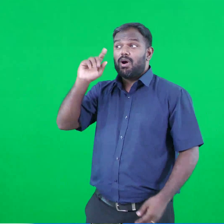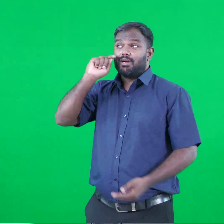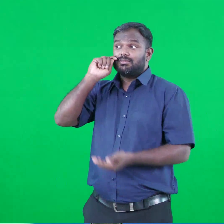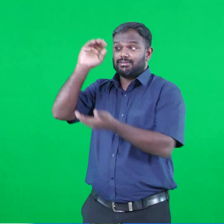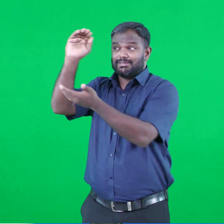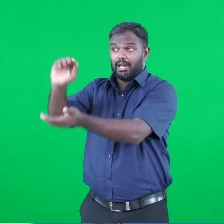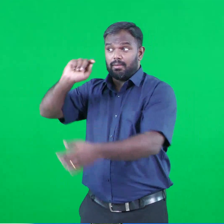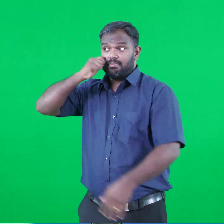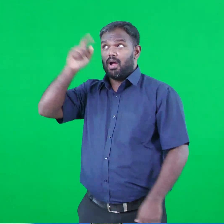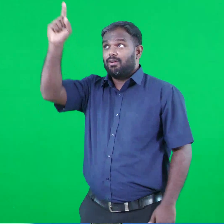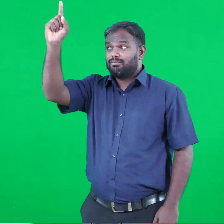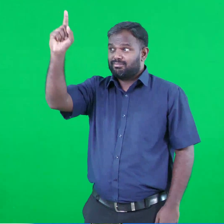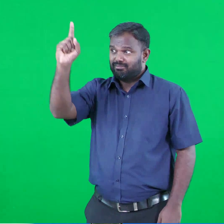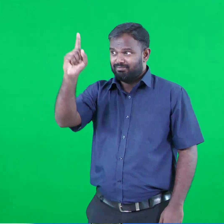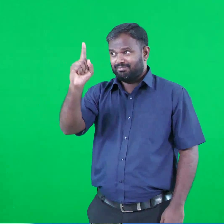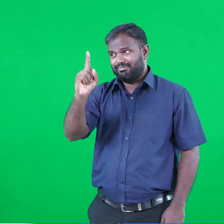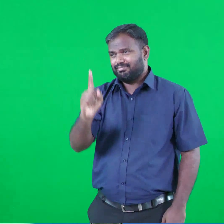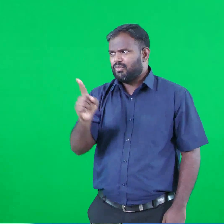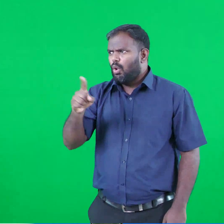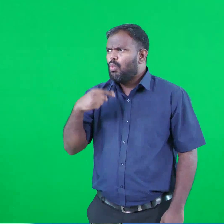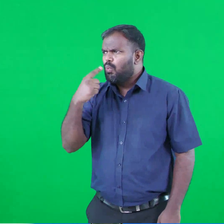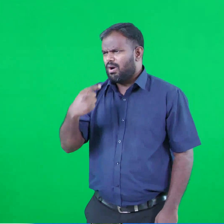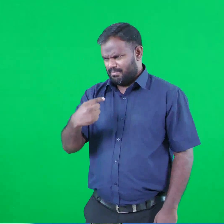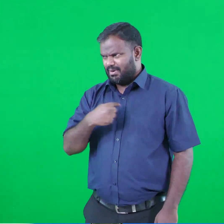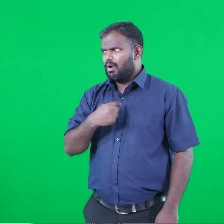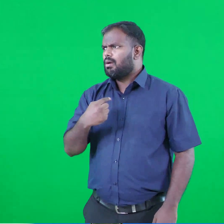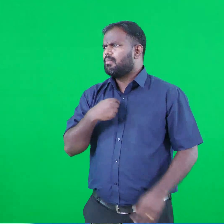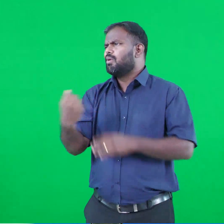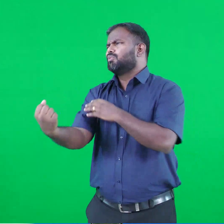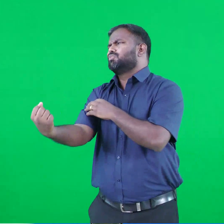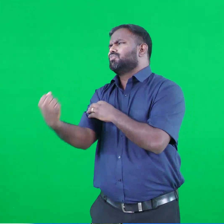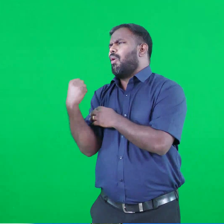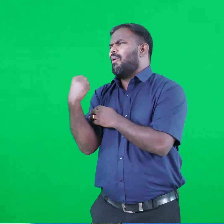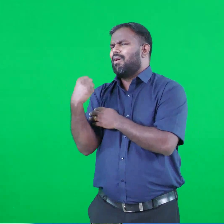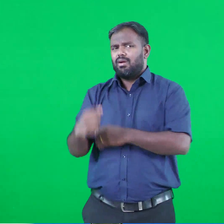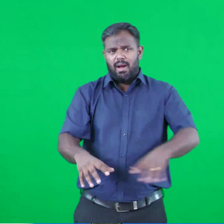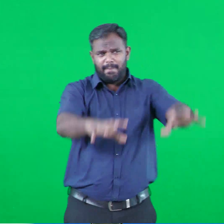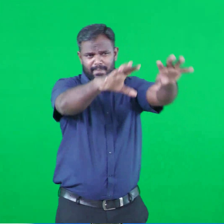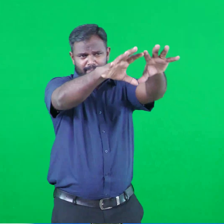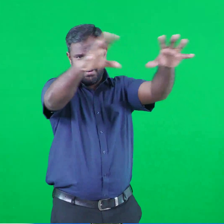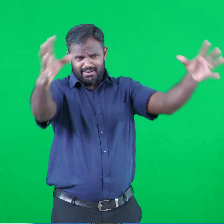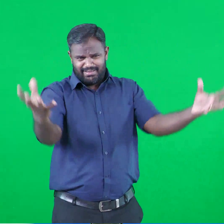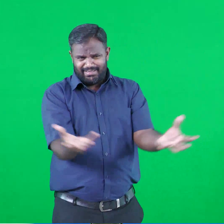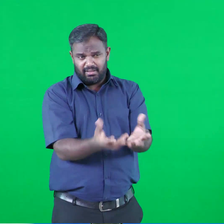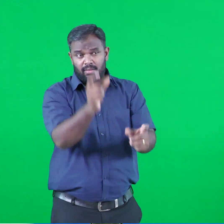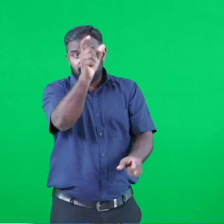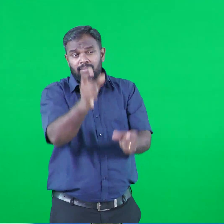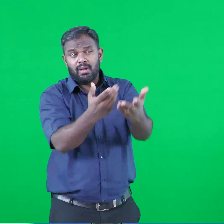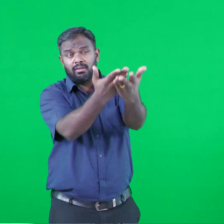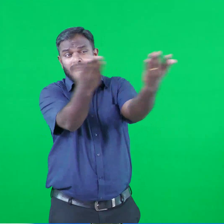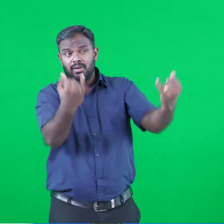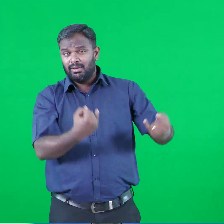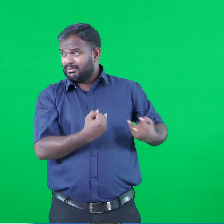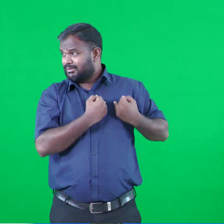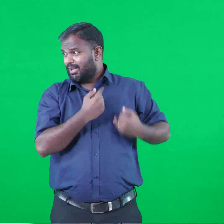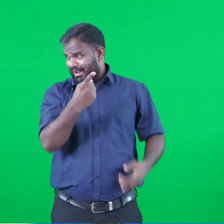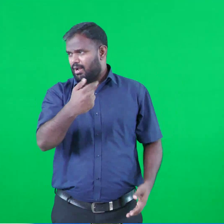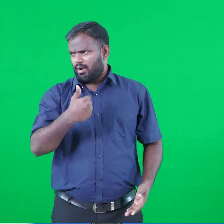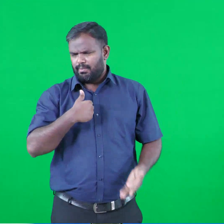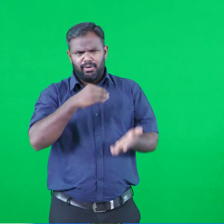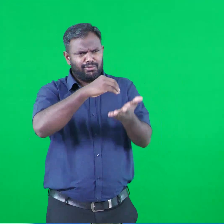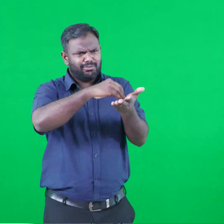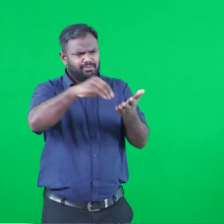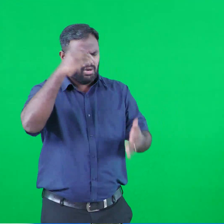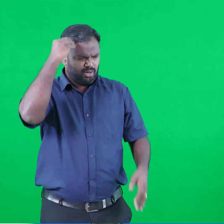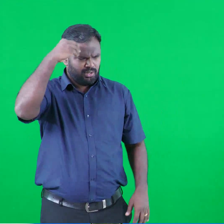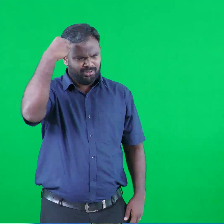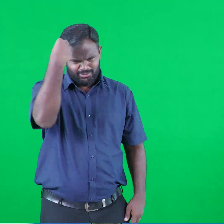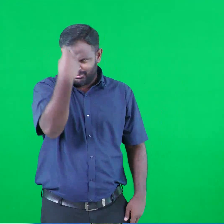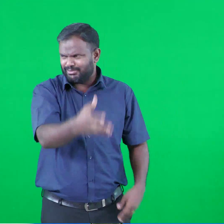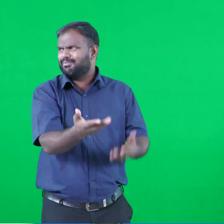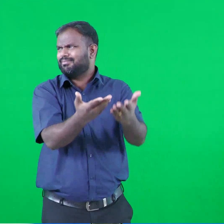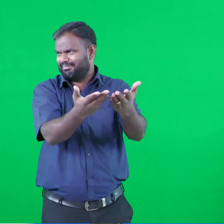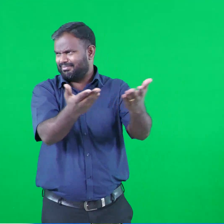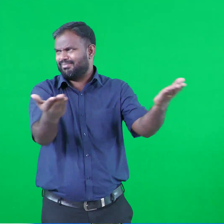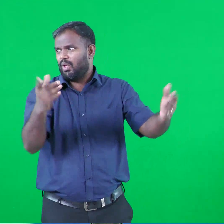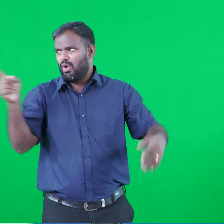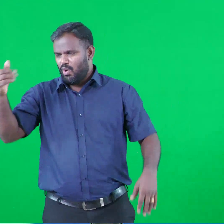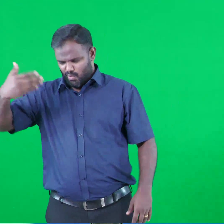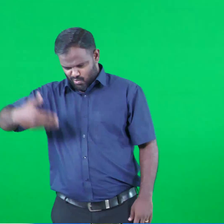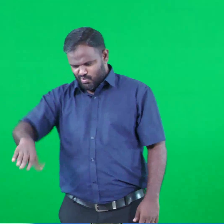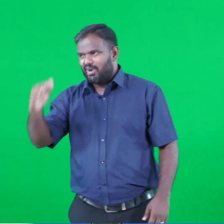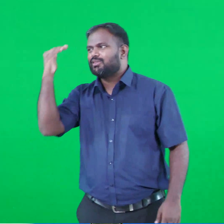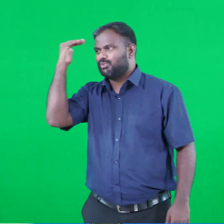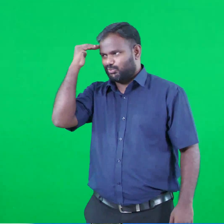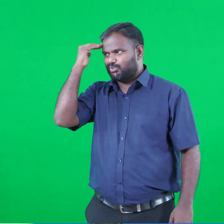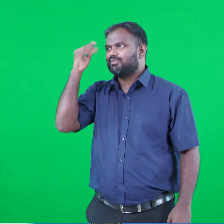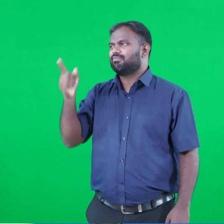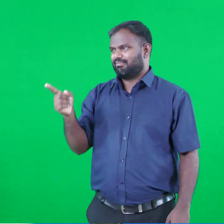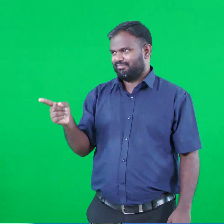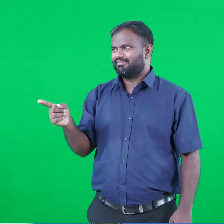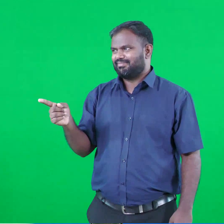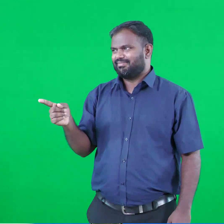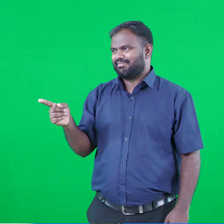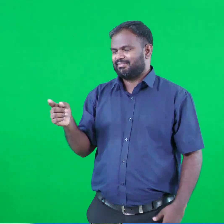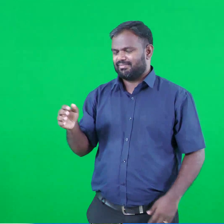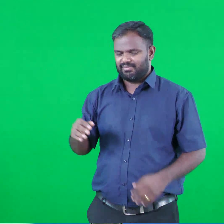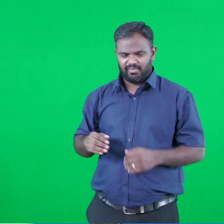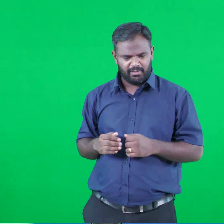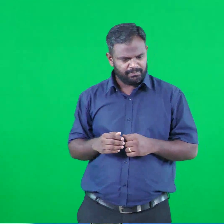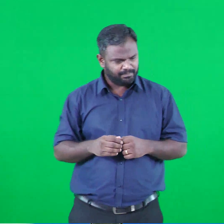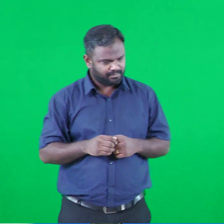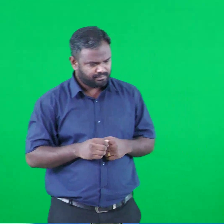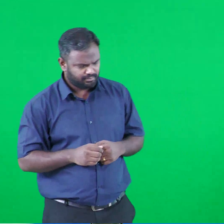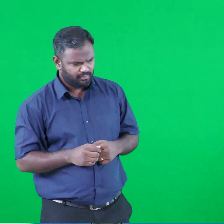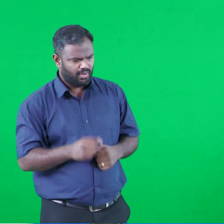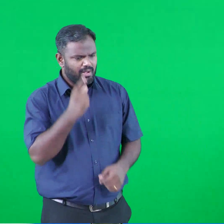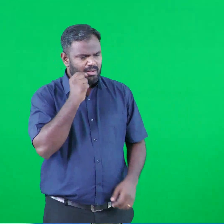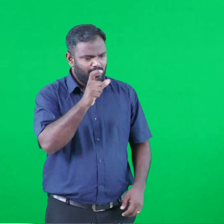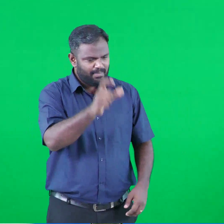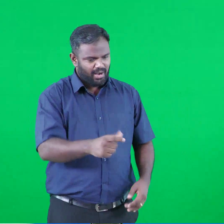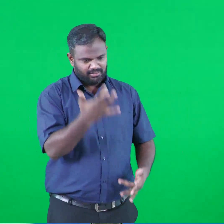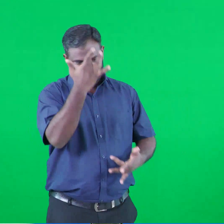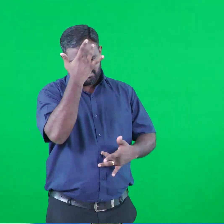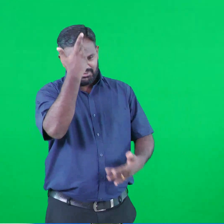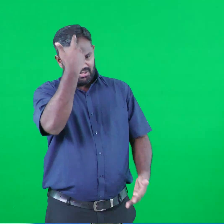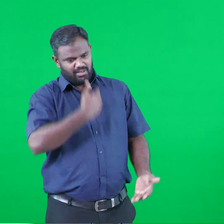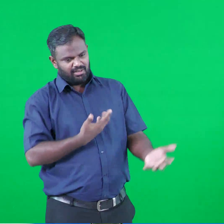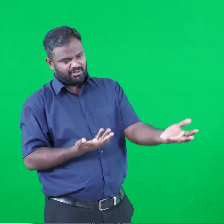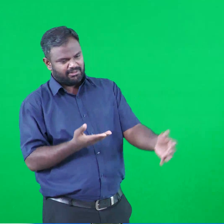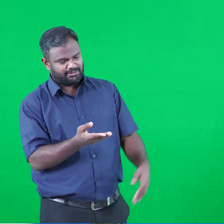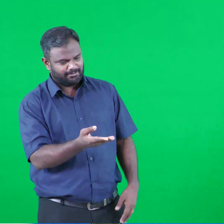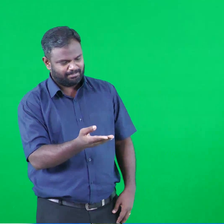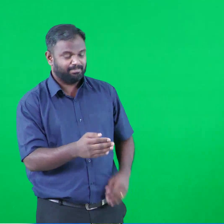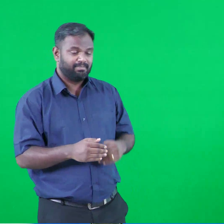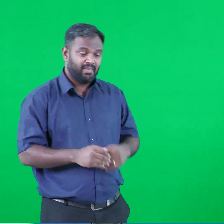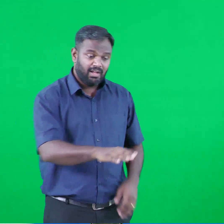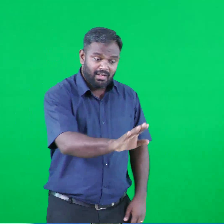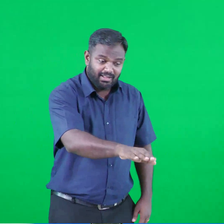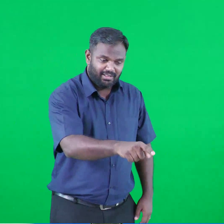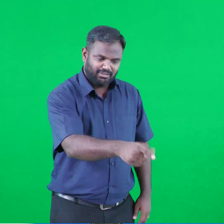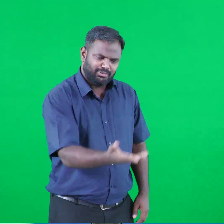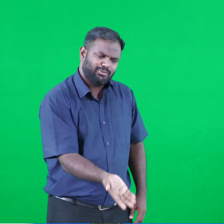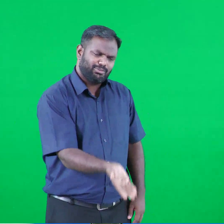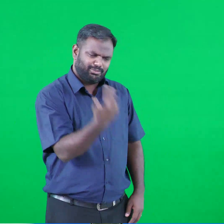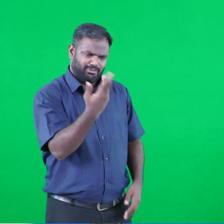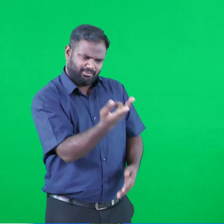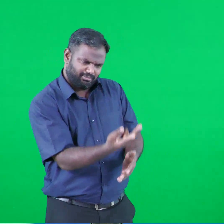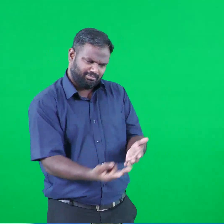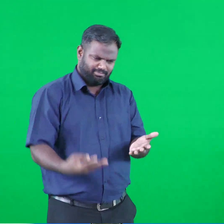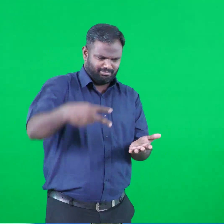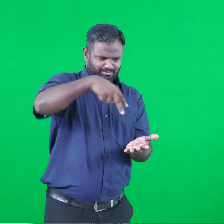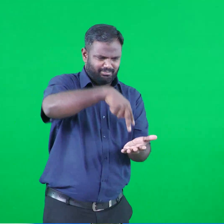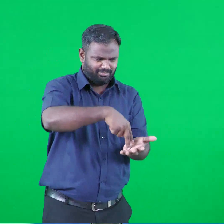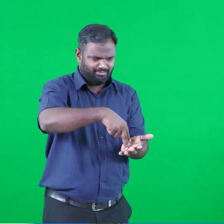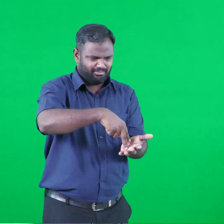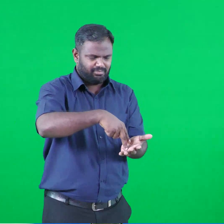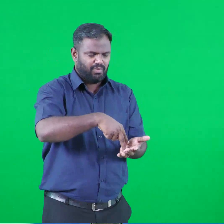But so that you may know that the Son of Man has authority on earth to forgive sins..."